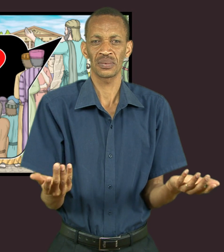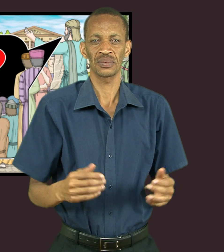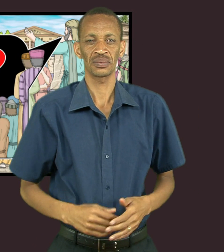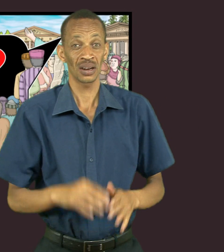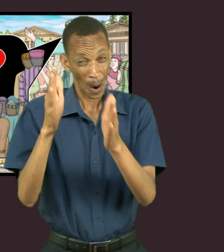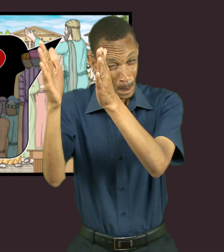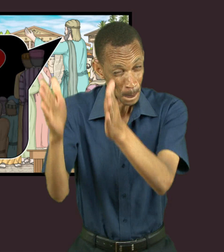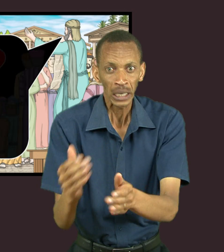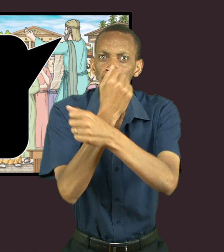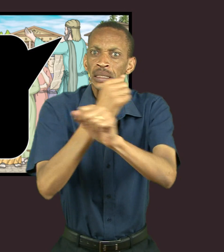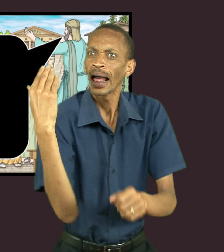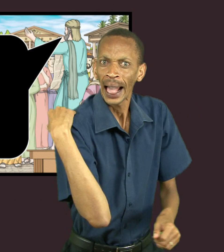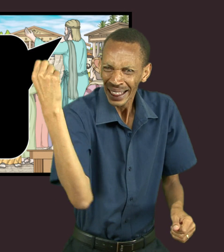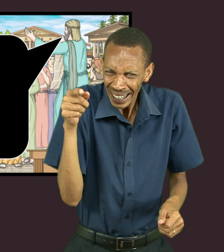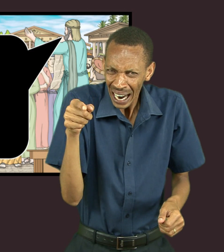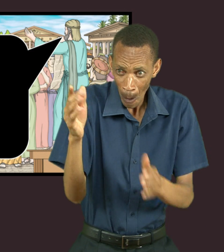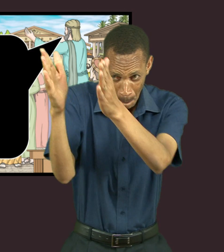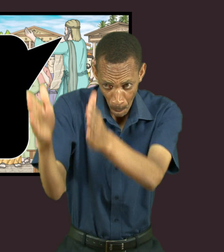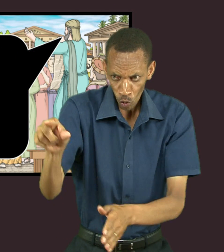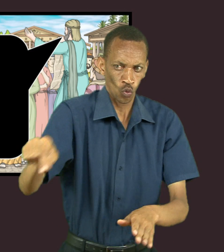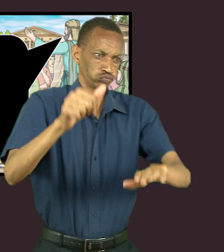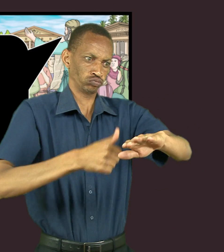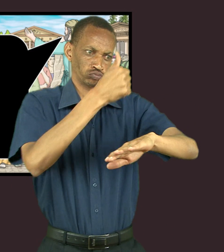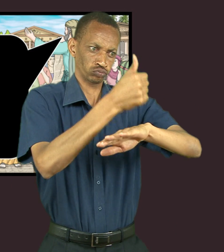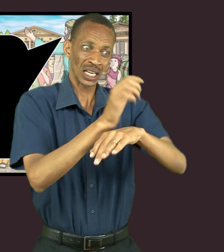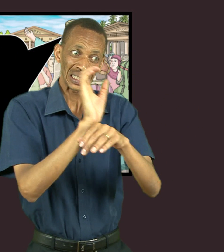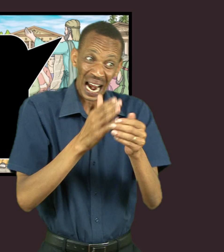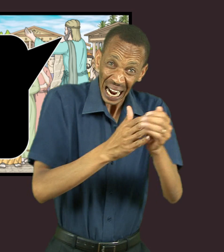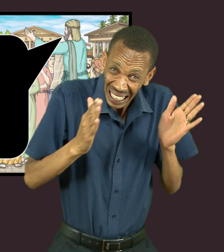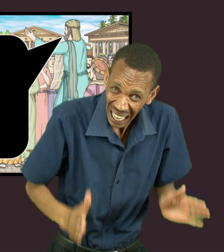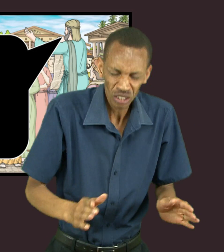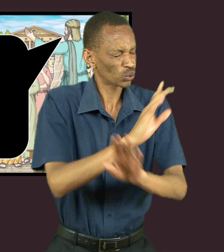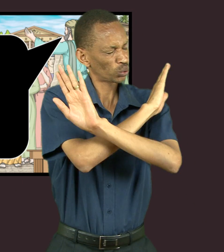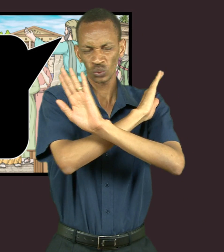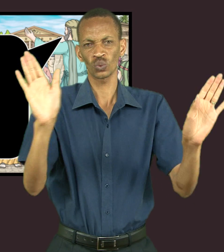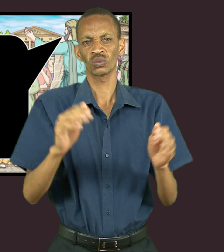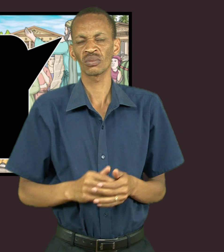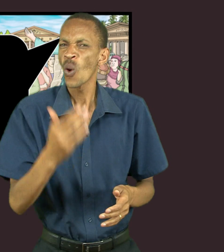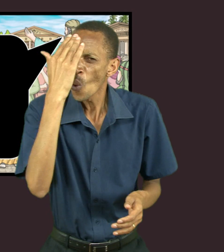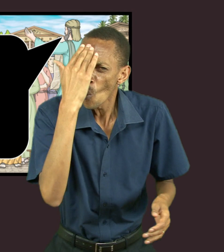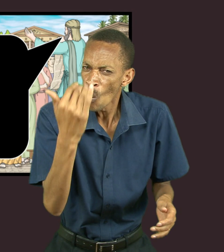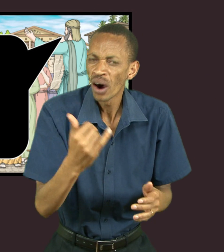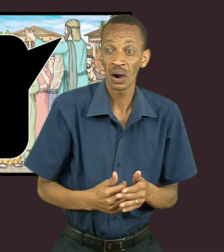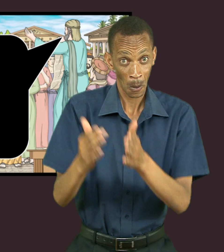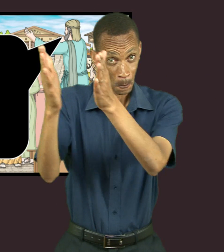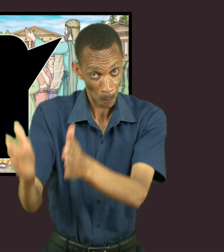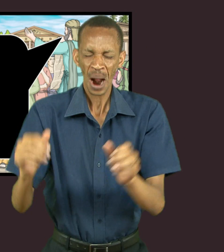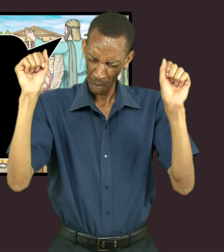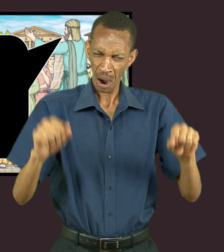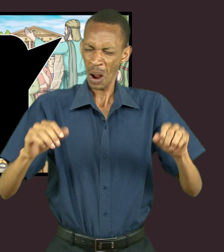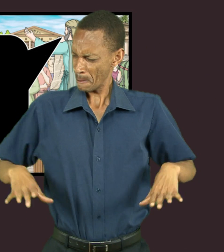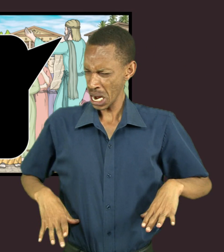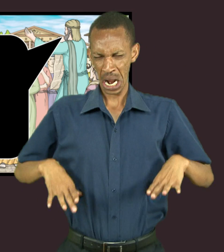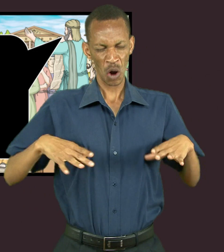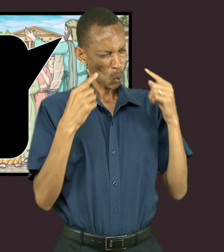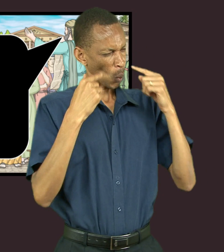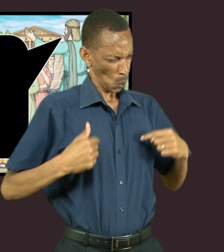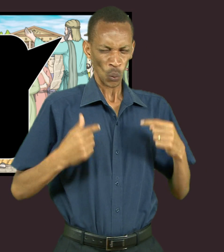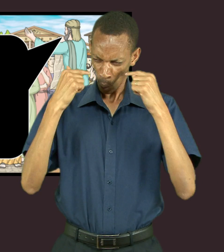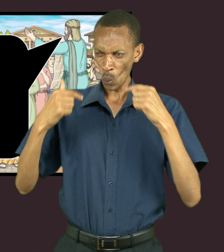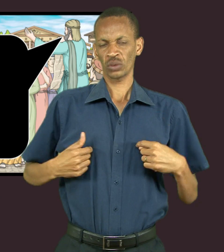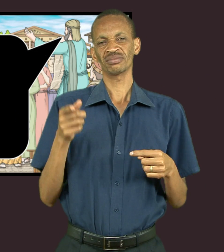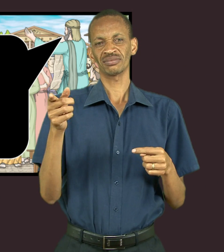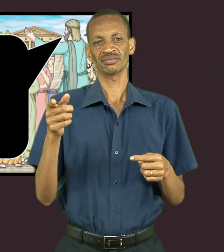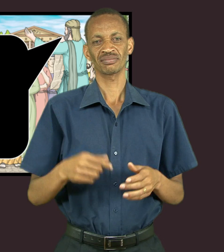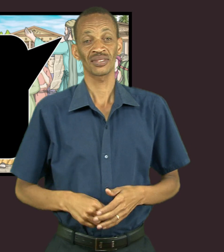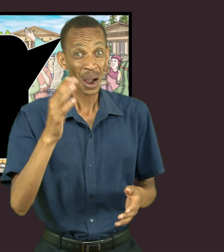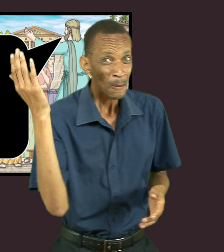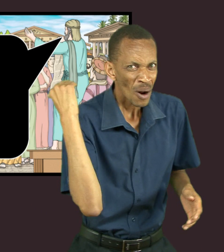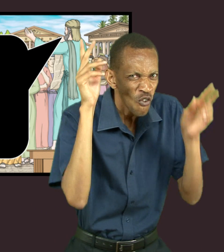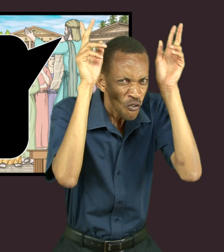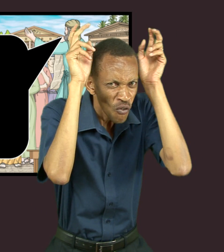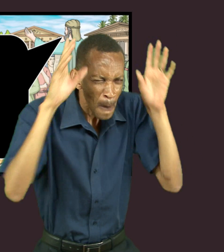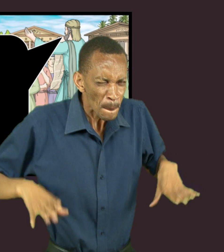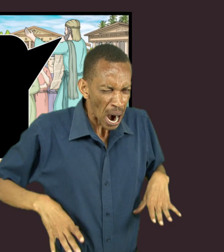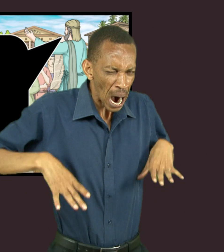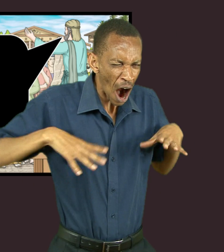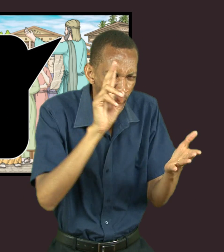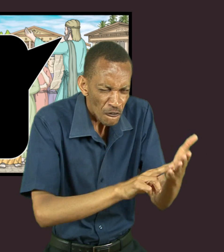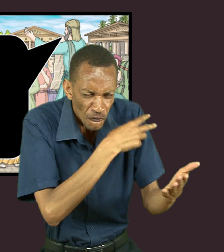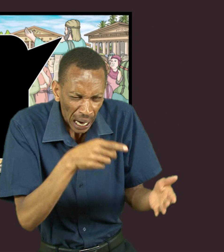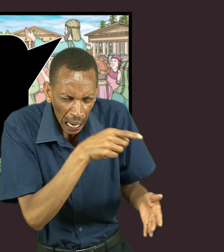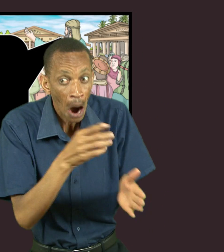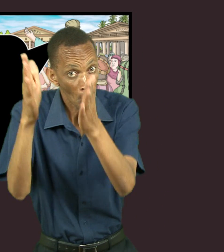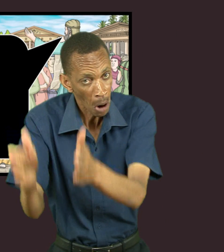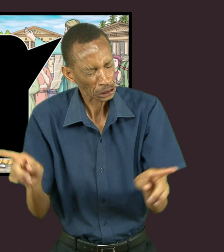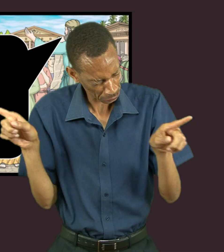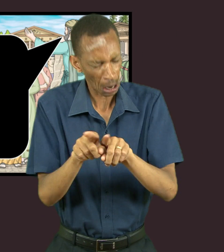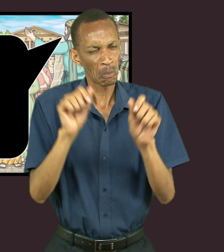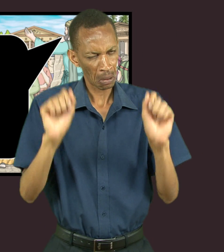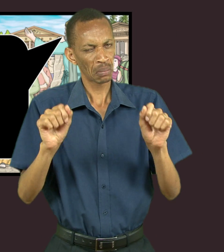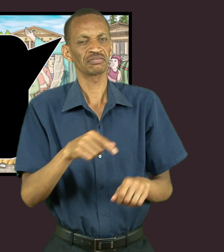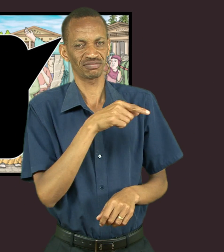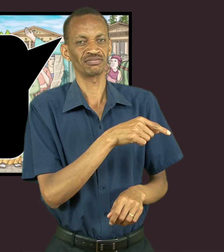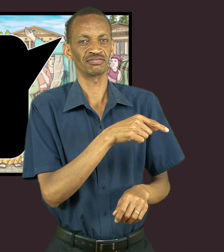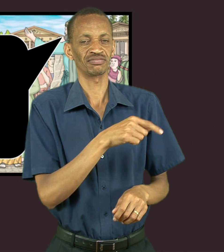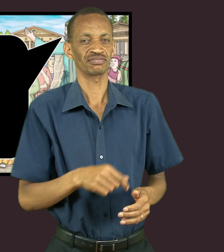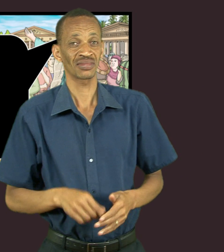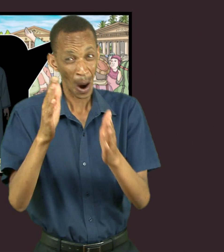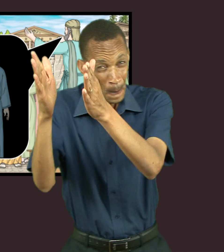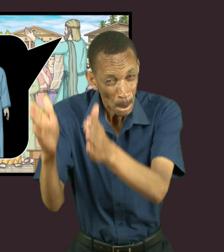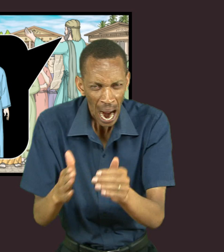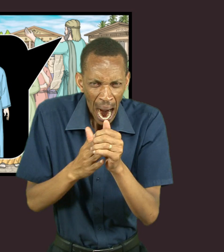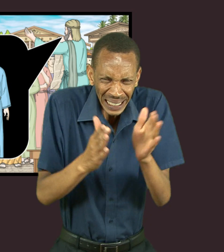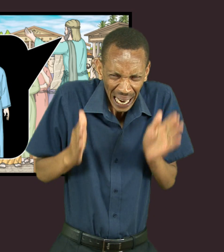He must not be a recent convert, or he may become conceited and fall under the same condemnation as the devil.